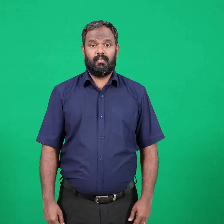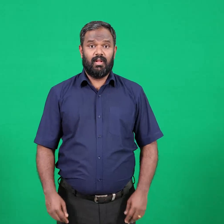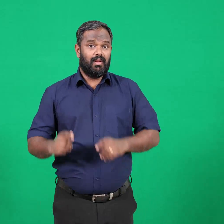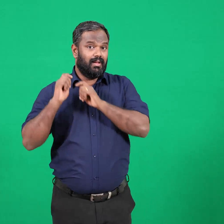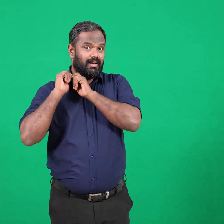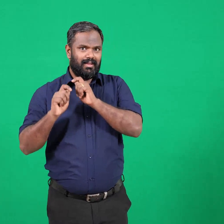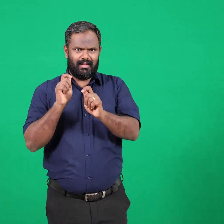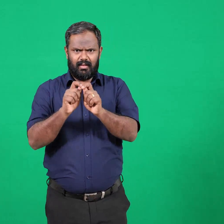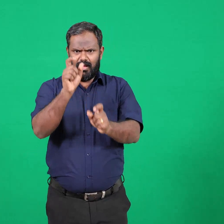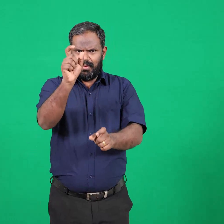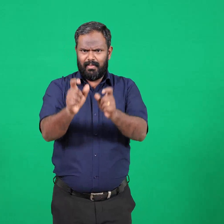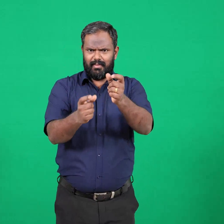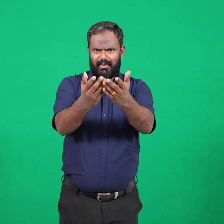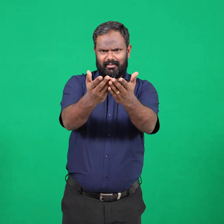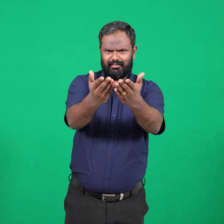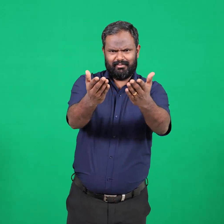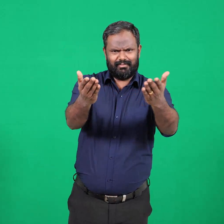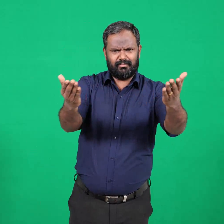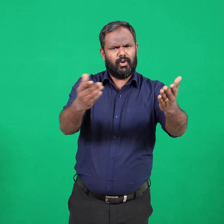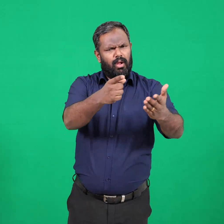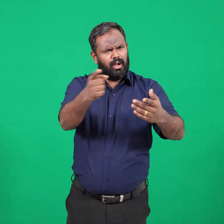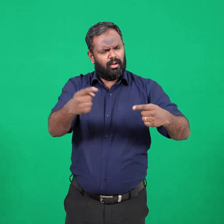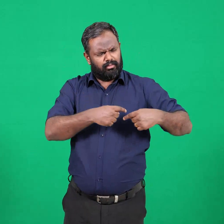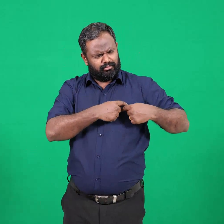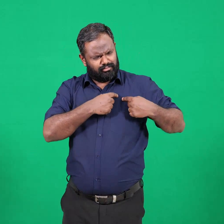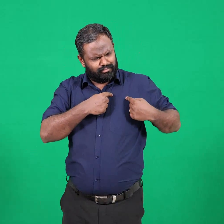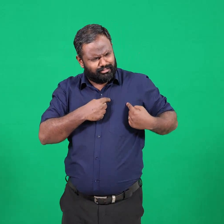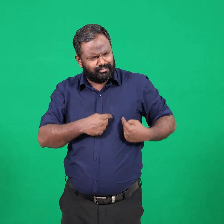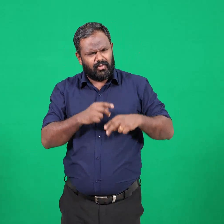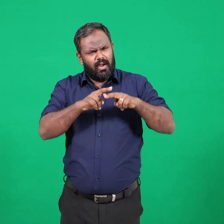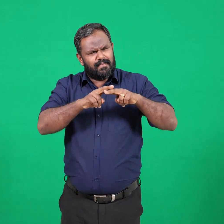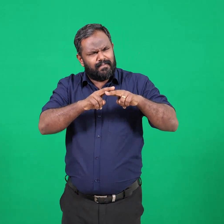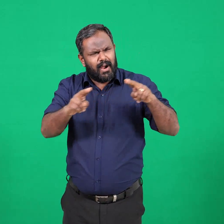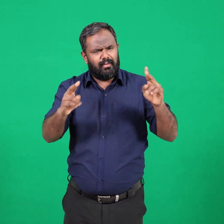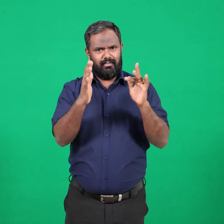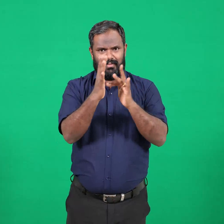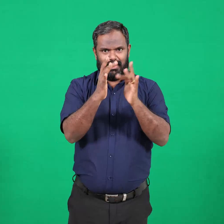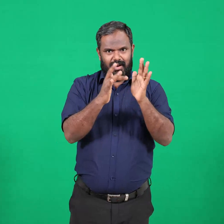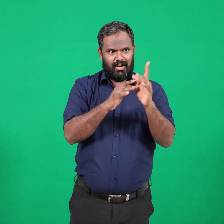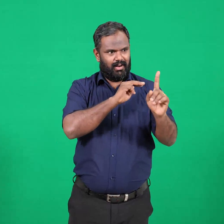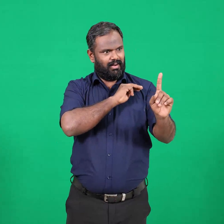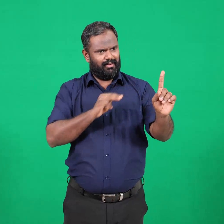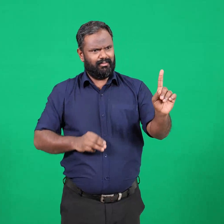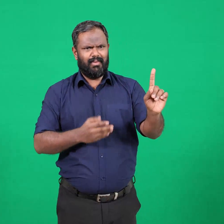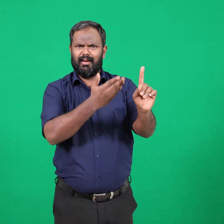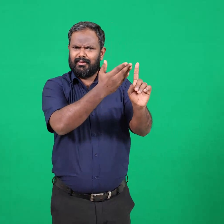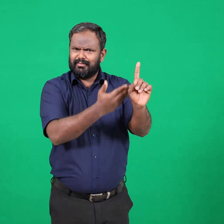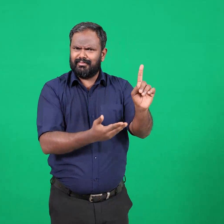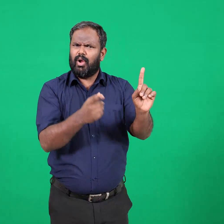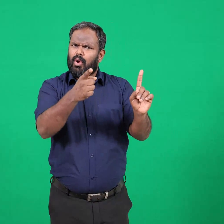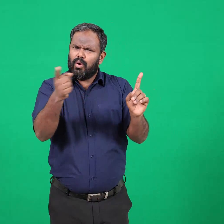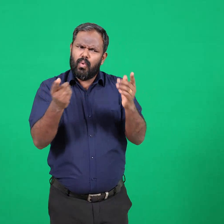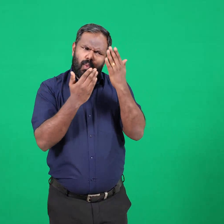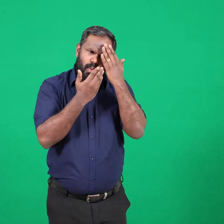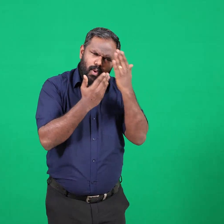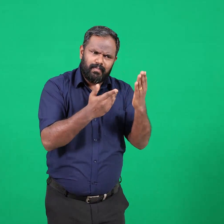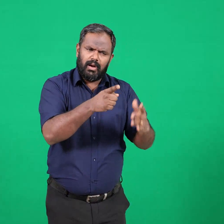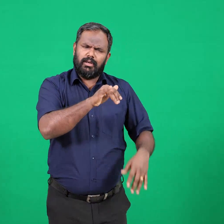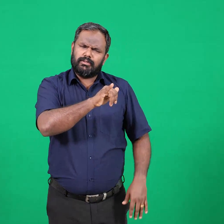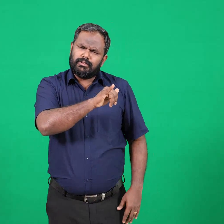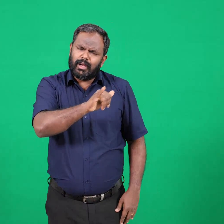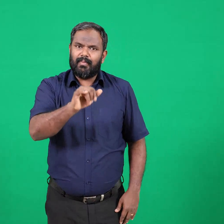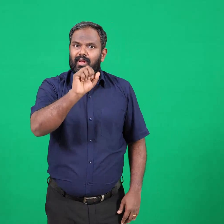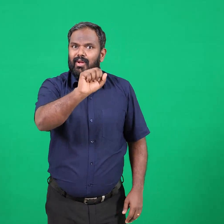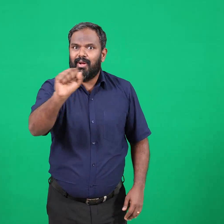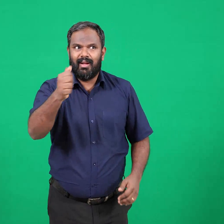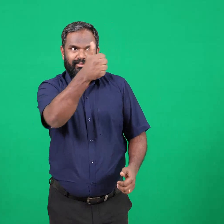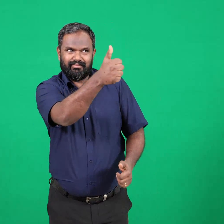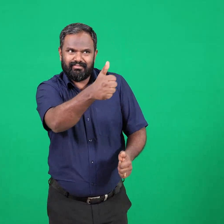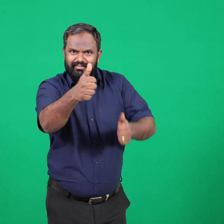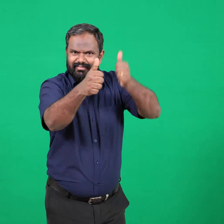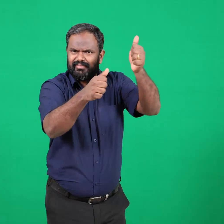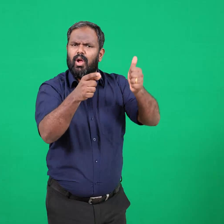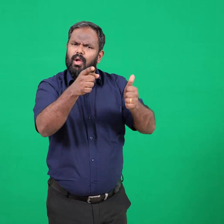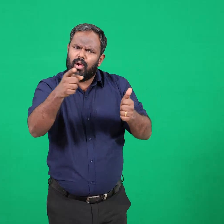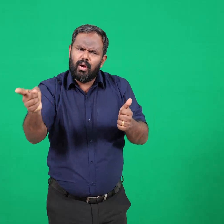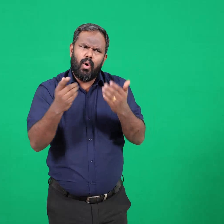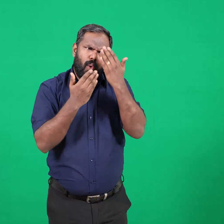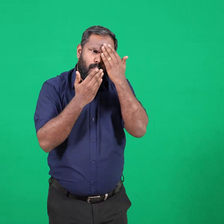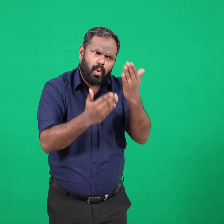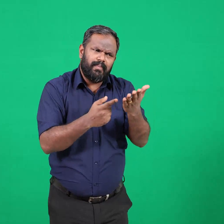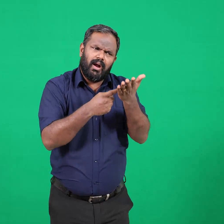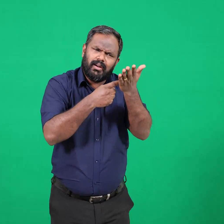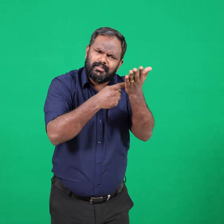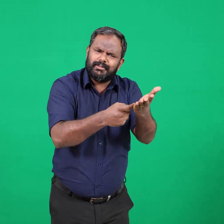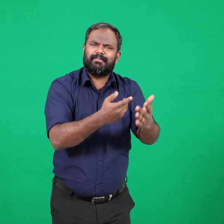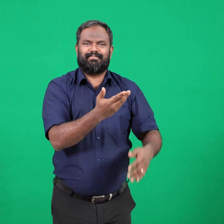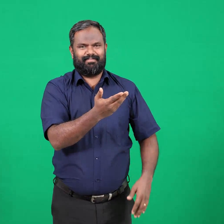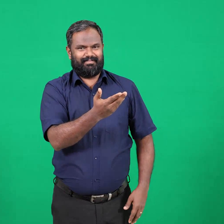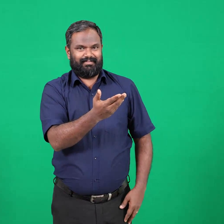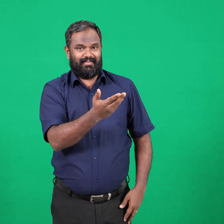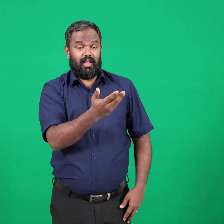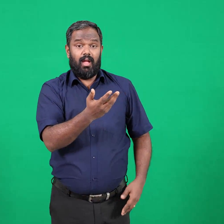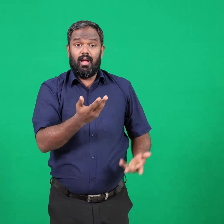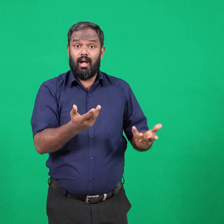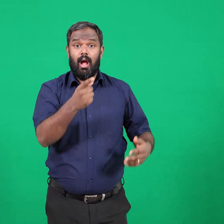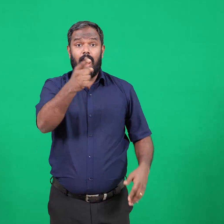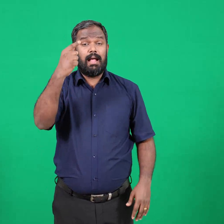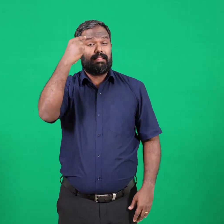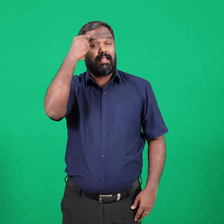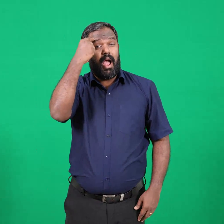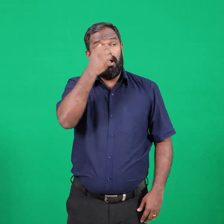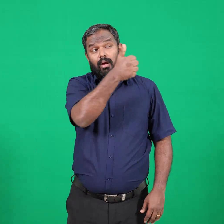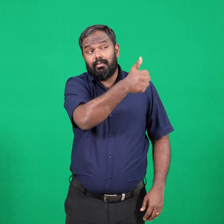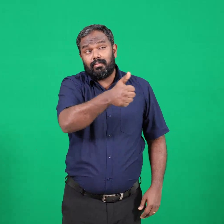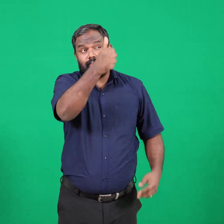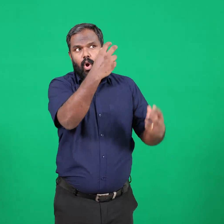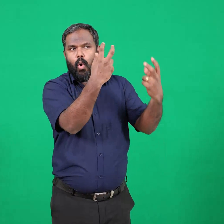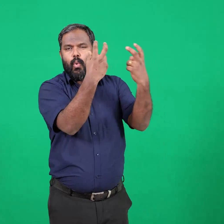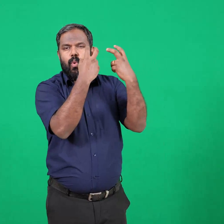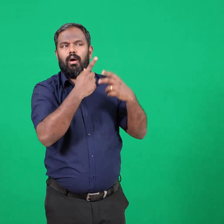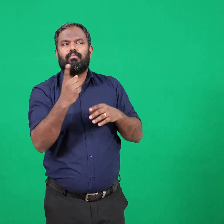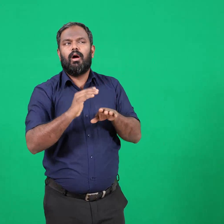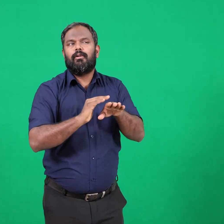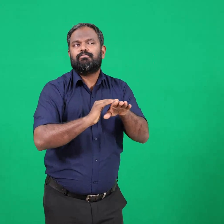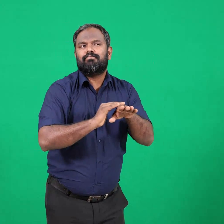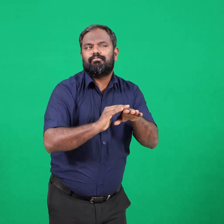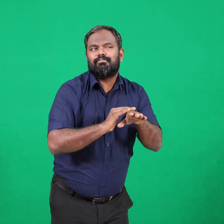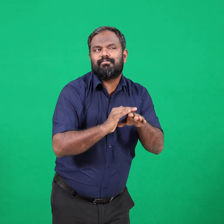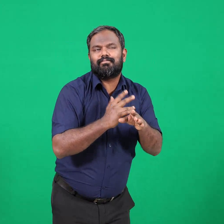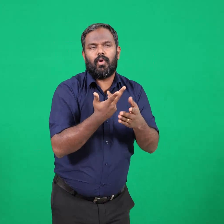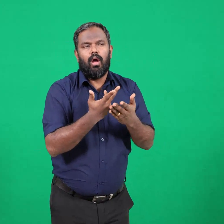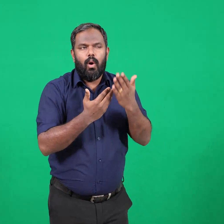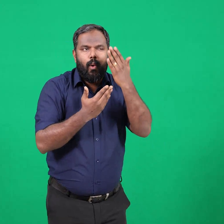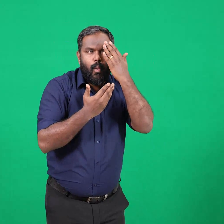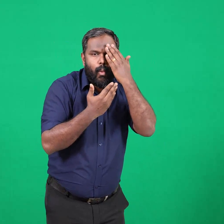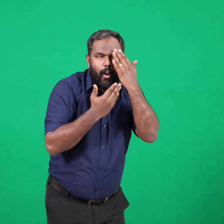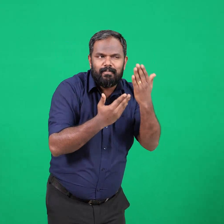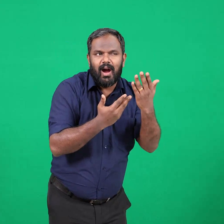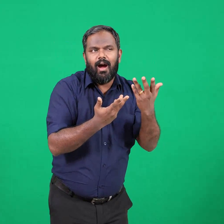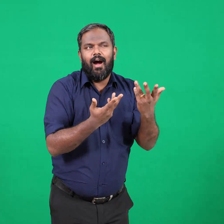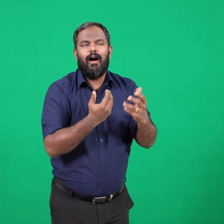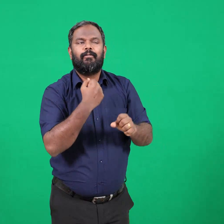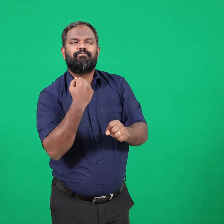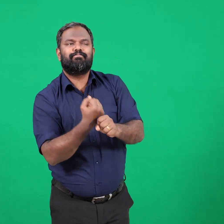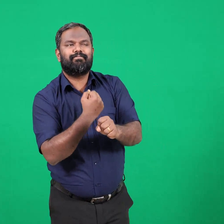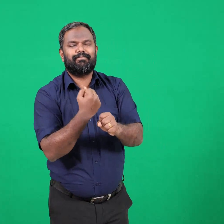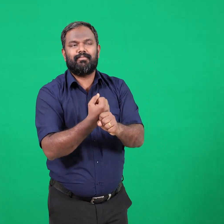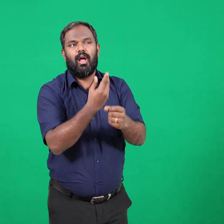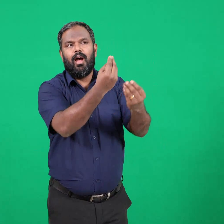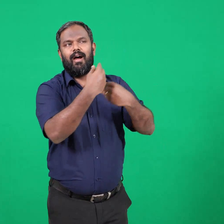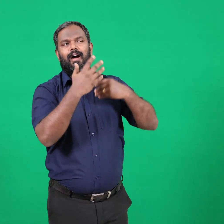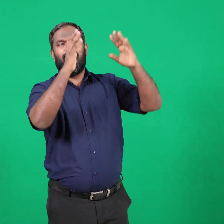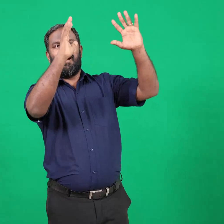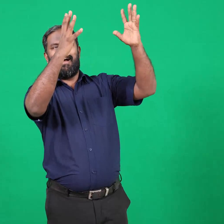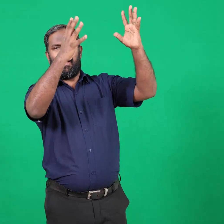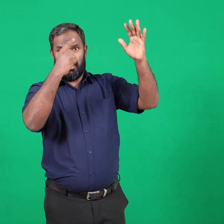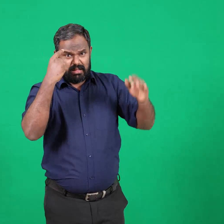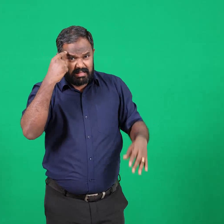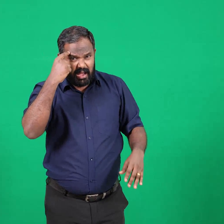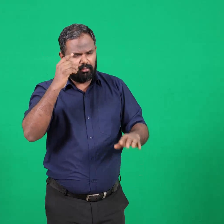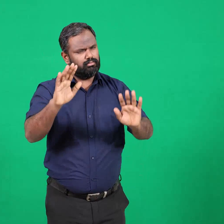Slaves, obey your earthly masters with respect and fear and sincerity of heart, just as you would obey Christ.